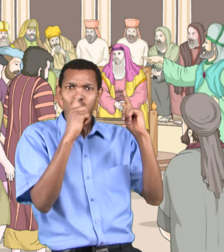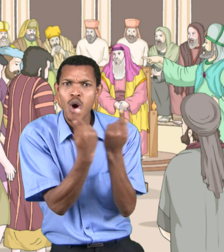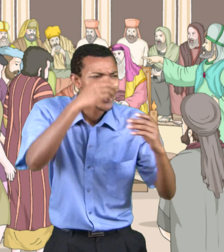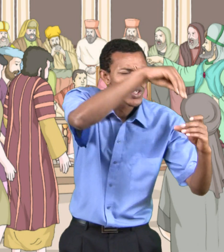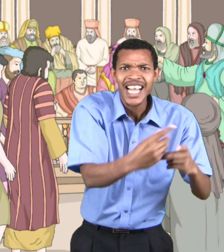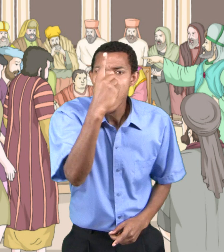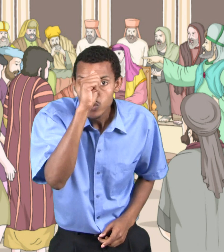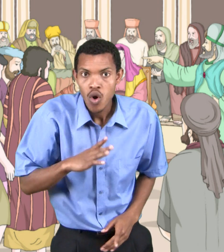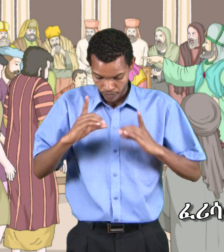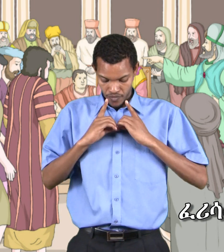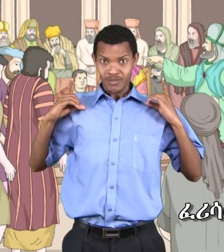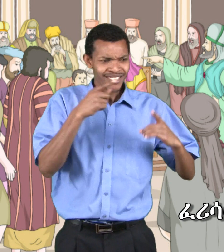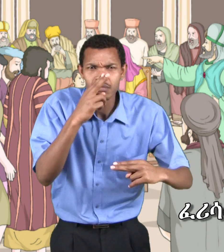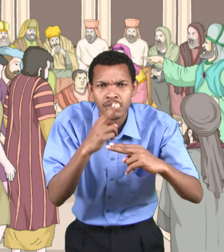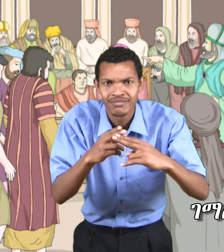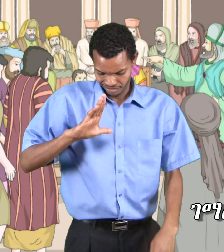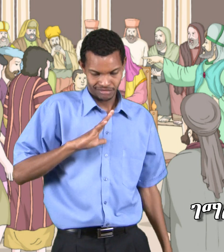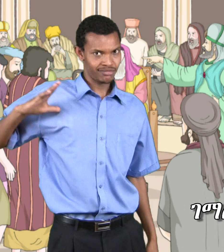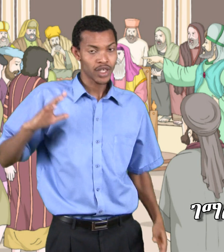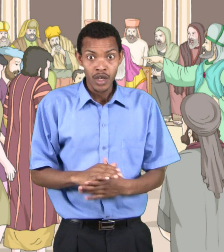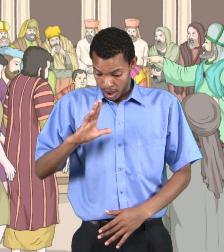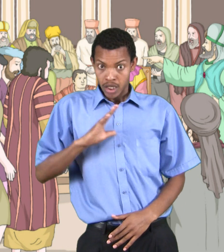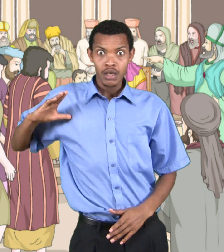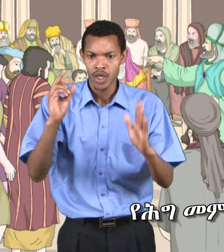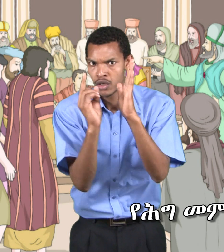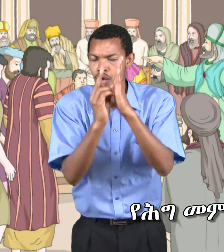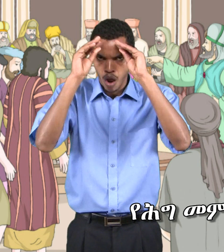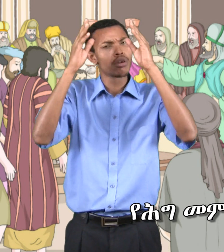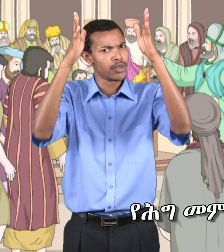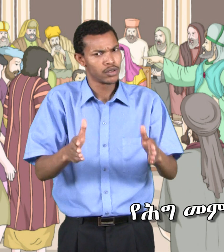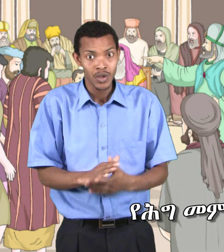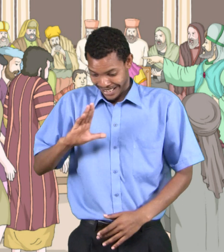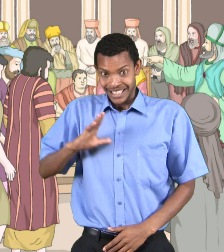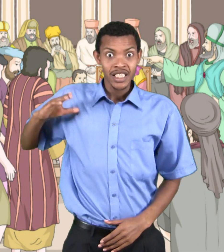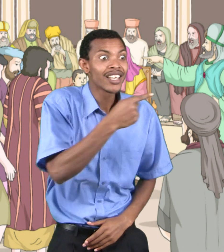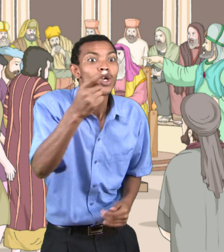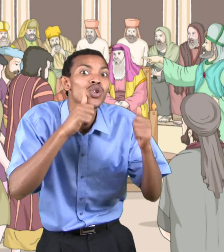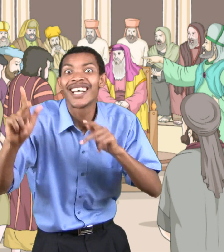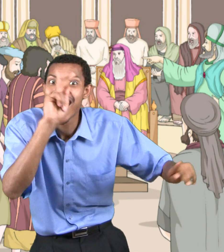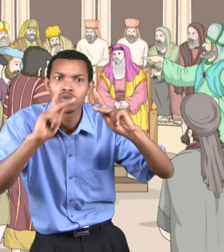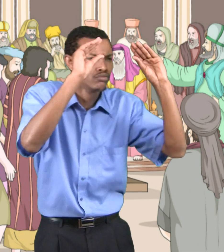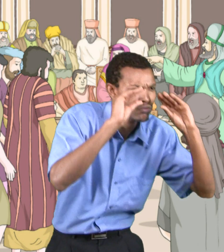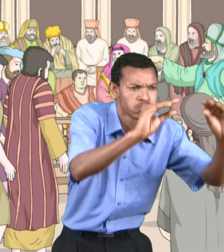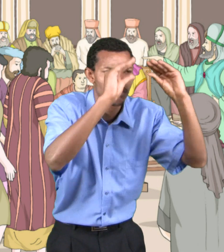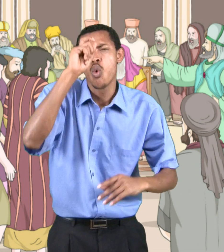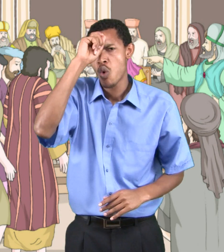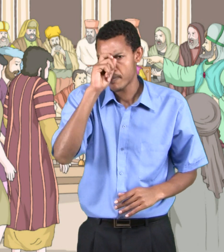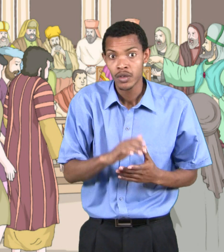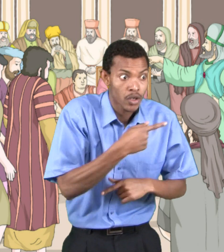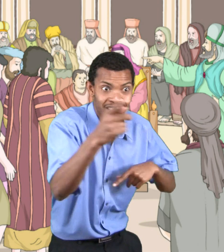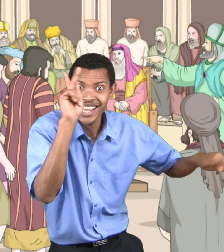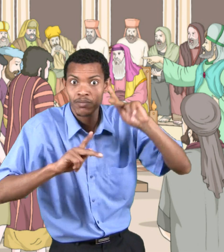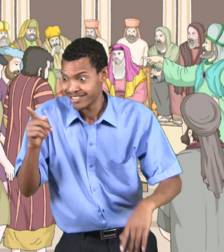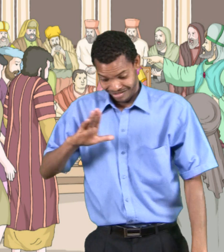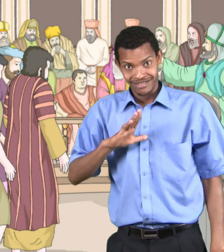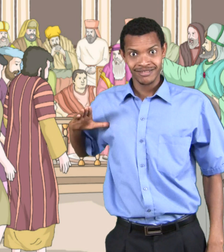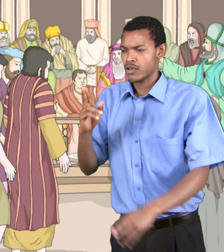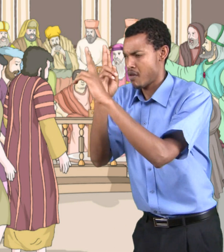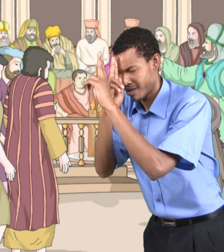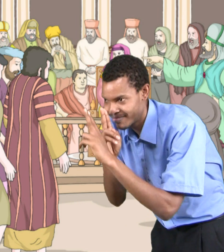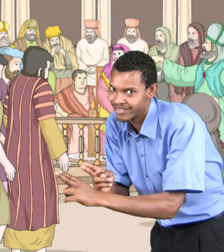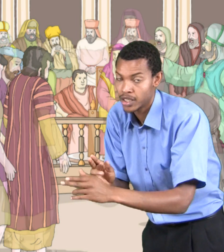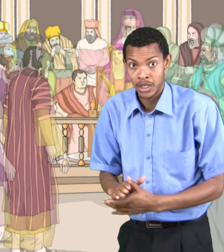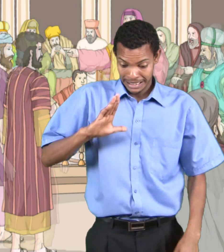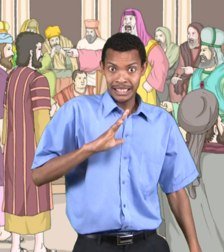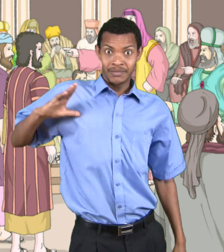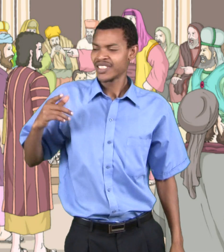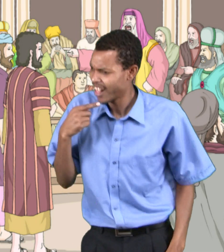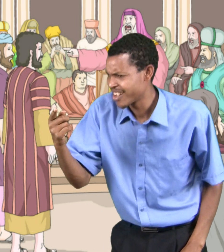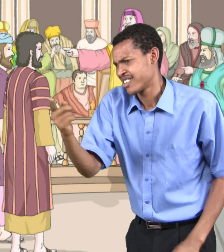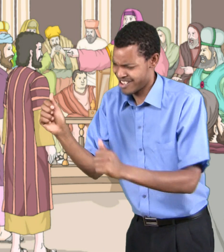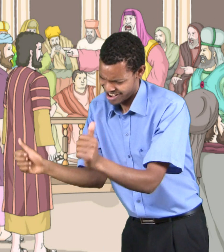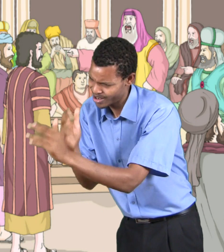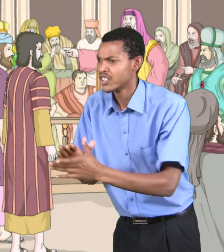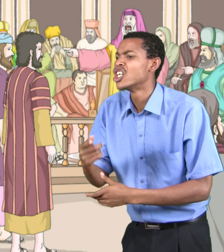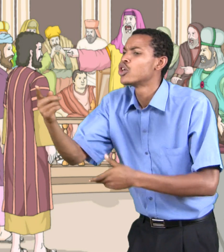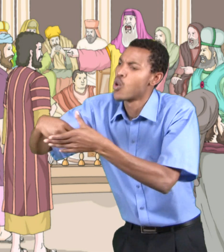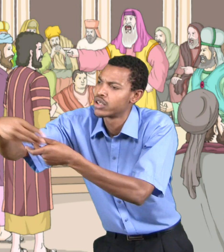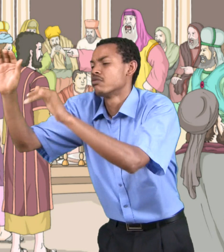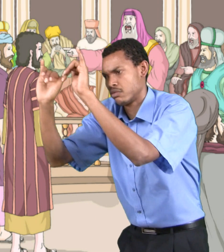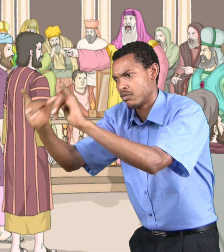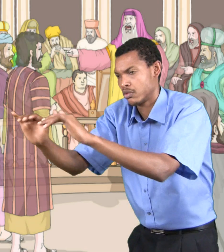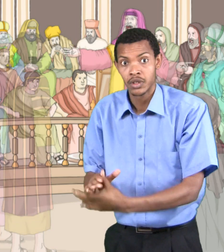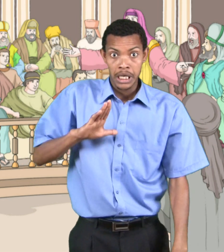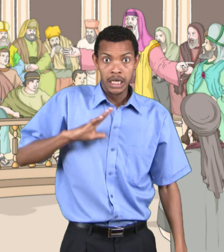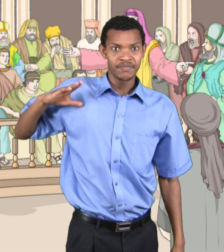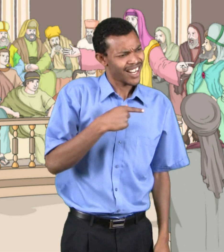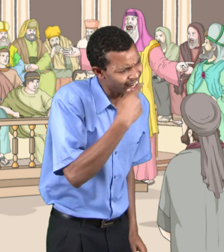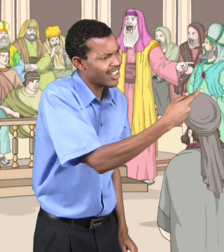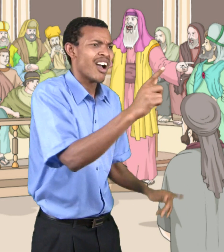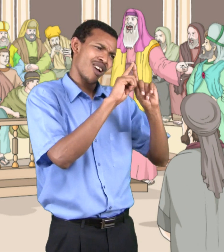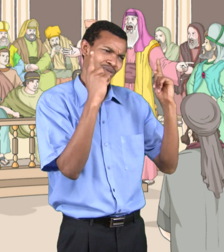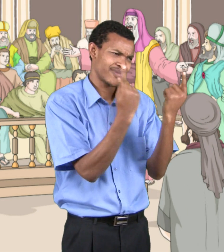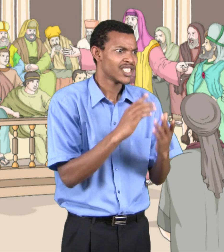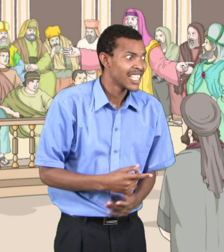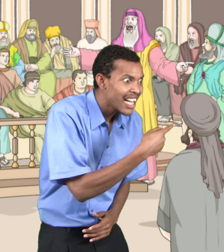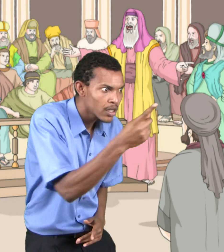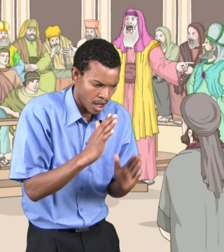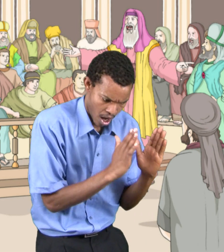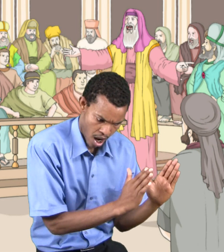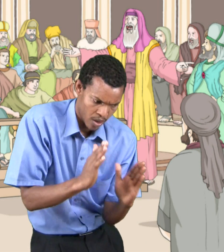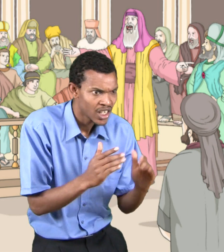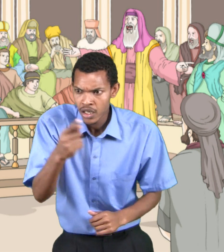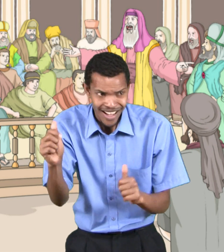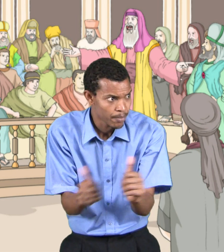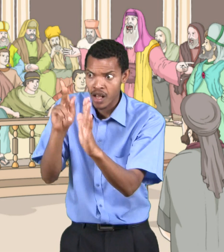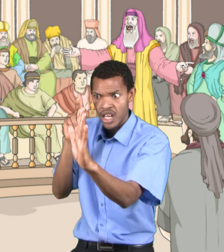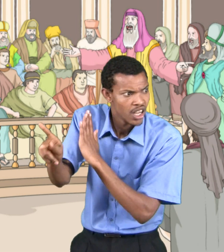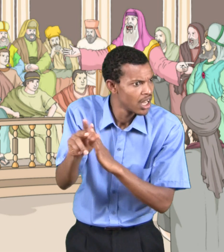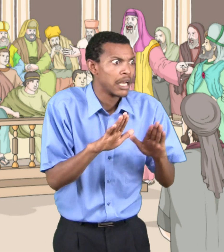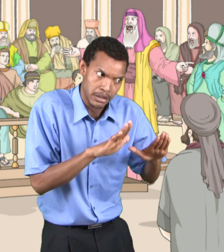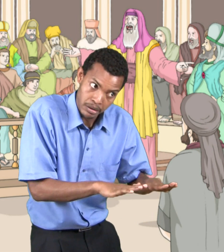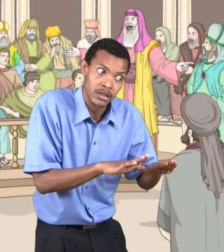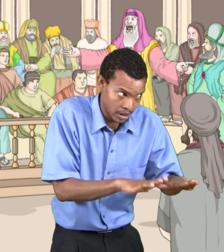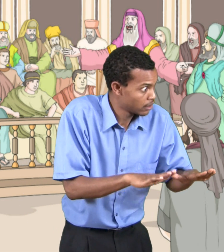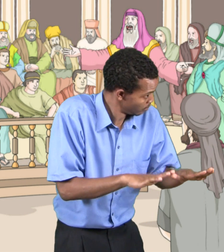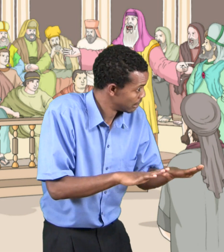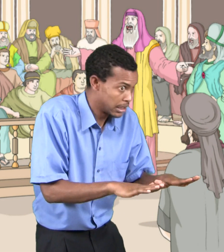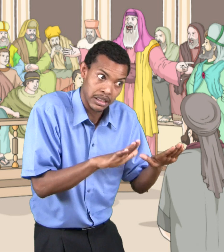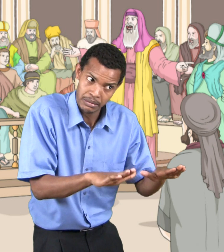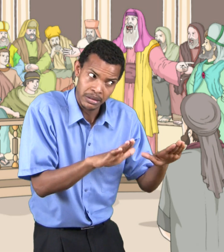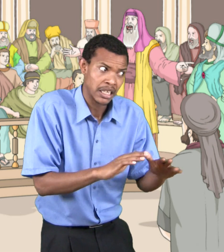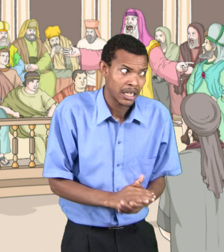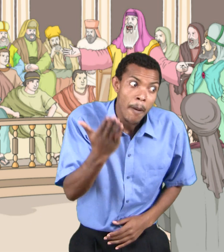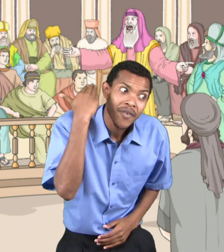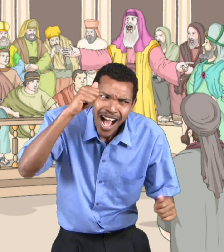But a Pharisee named Gamaliel, a teacher of the law who was honored by all the people, stood up in the Sanhedrin and ordered that the men be put outside for a short time.